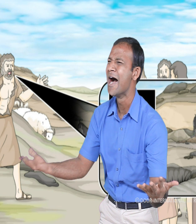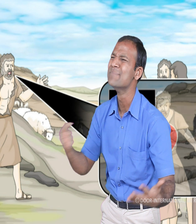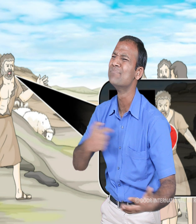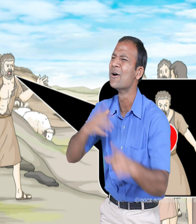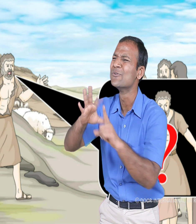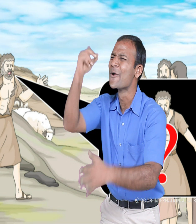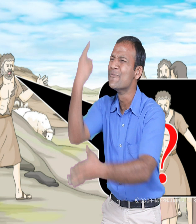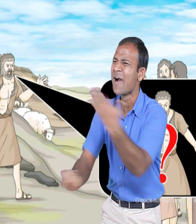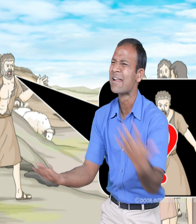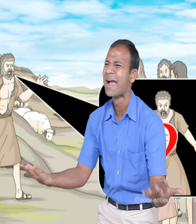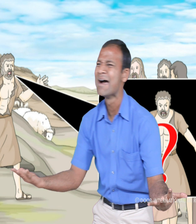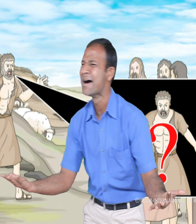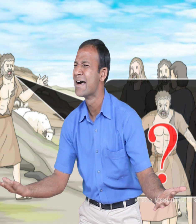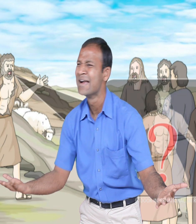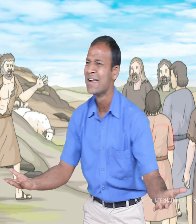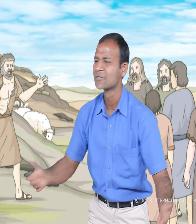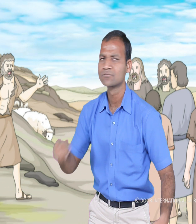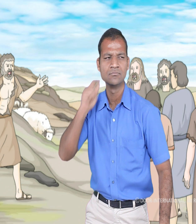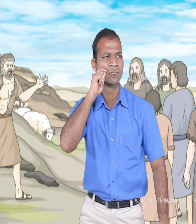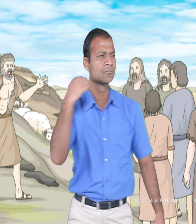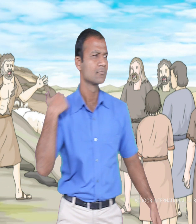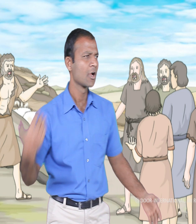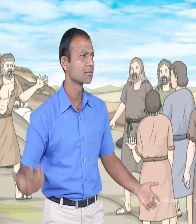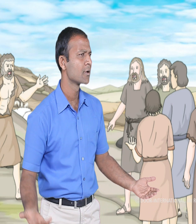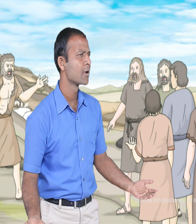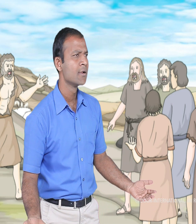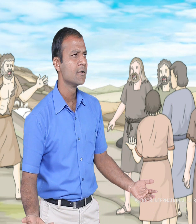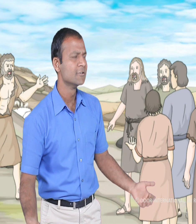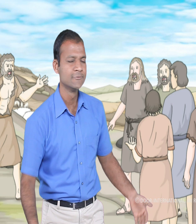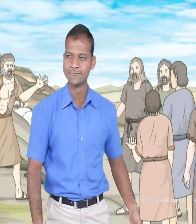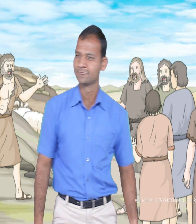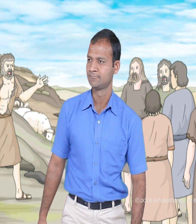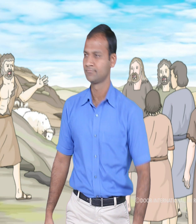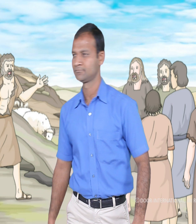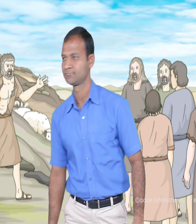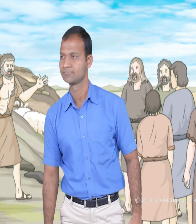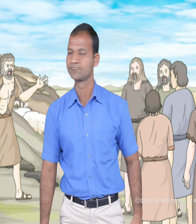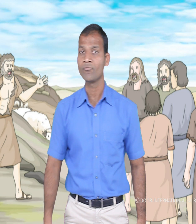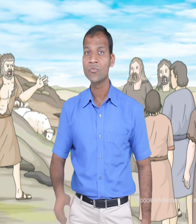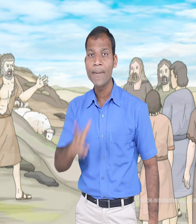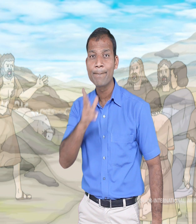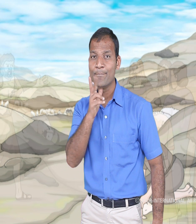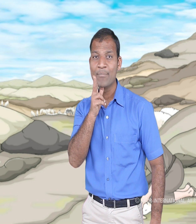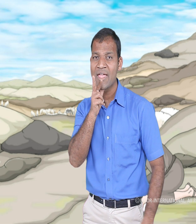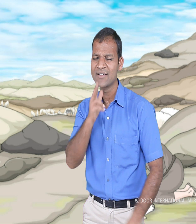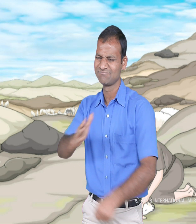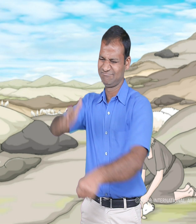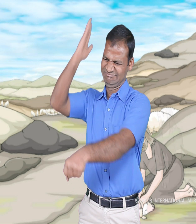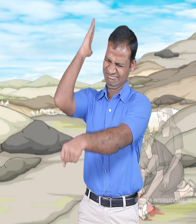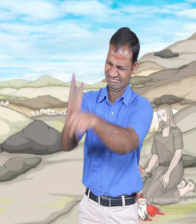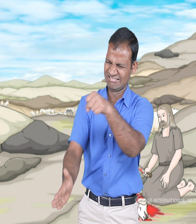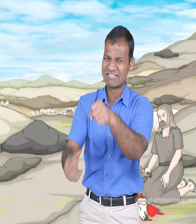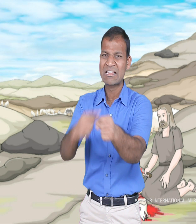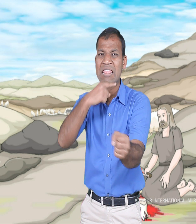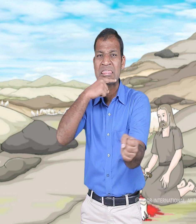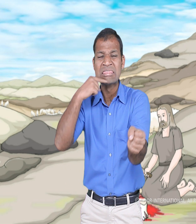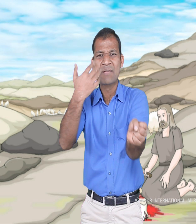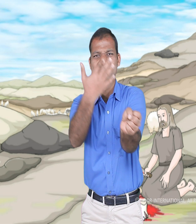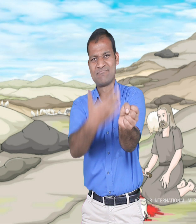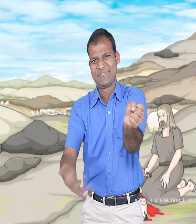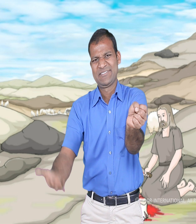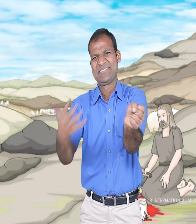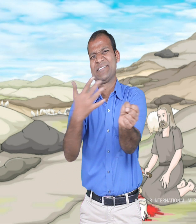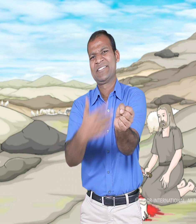What am I going to do?”